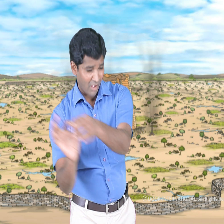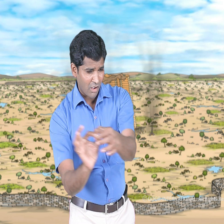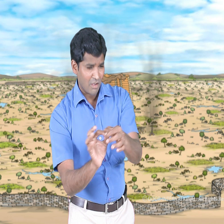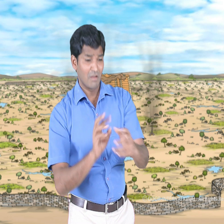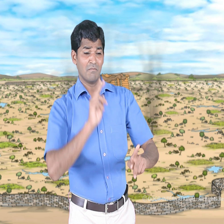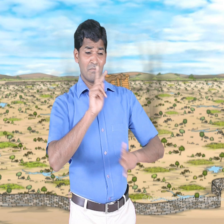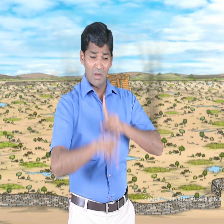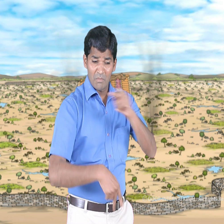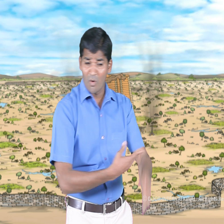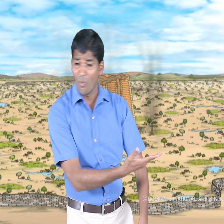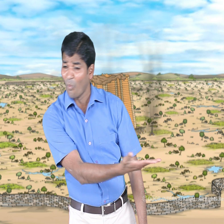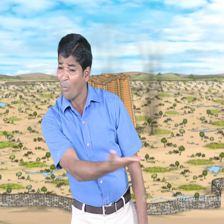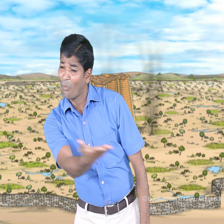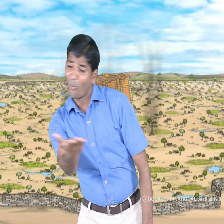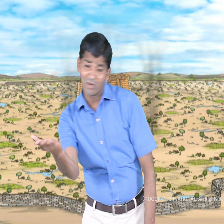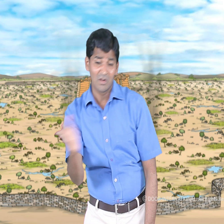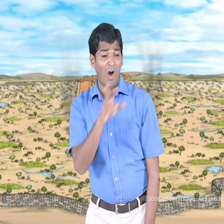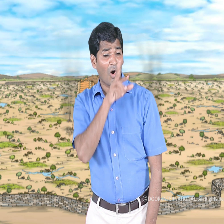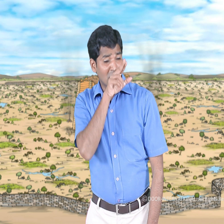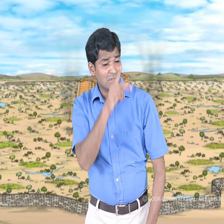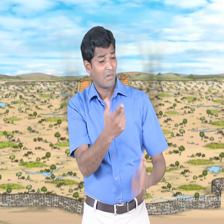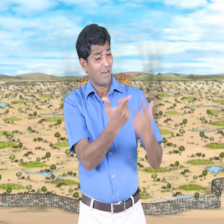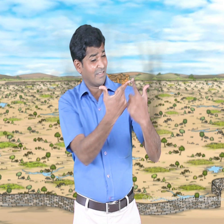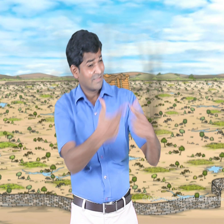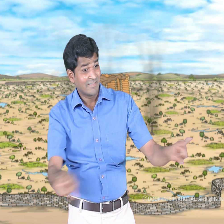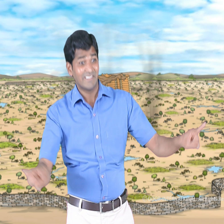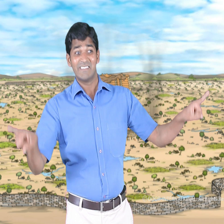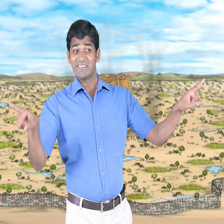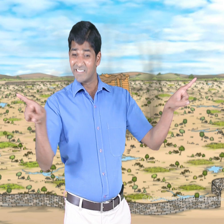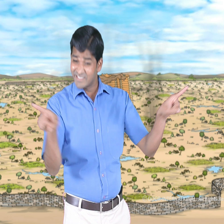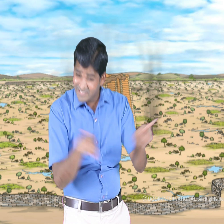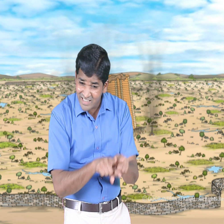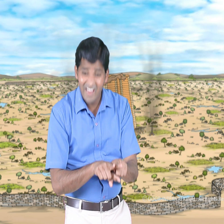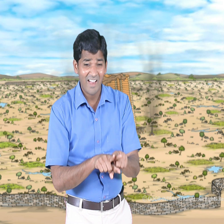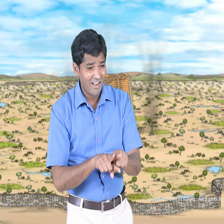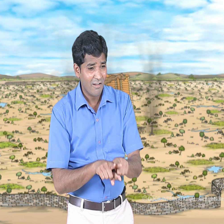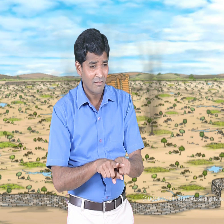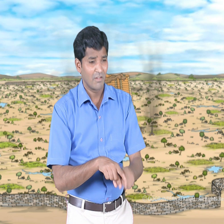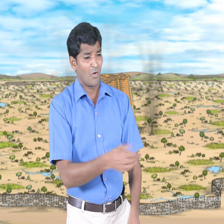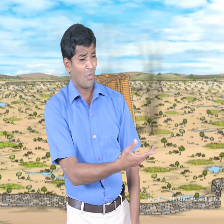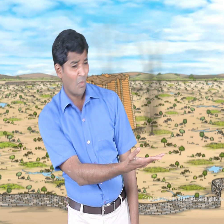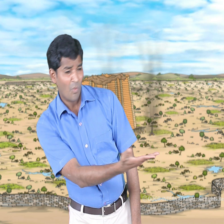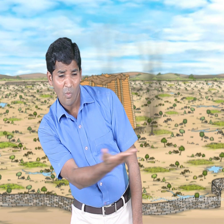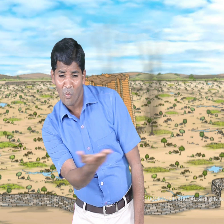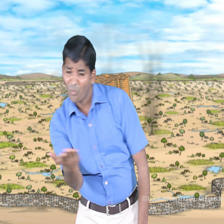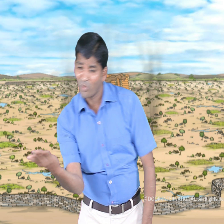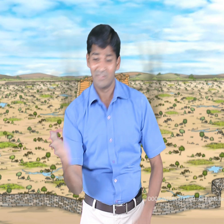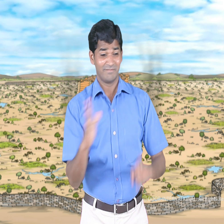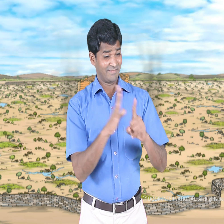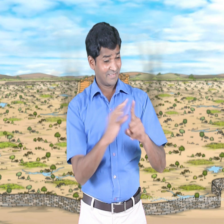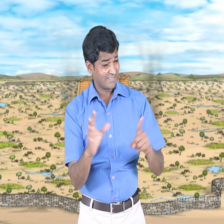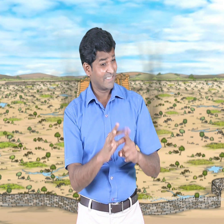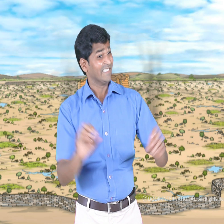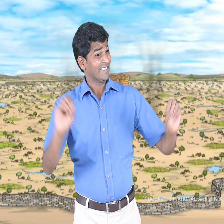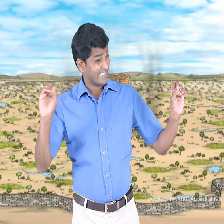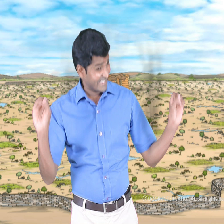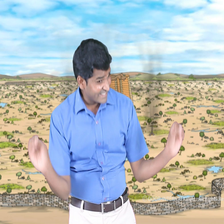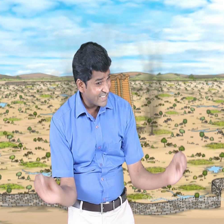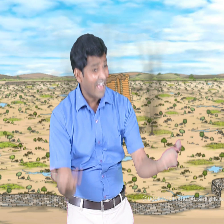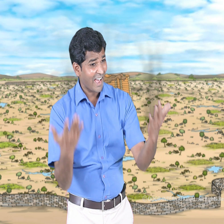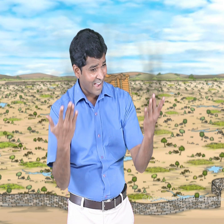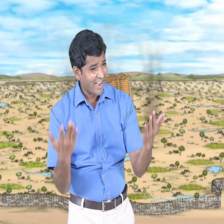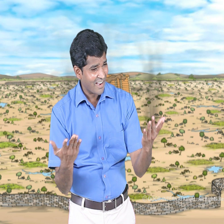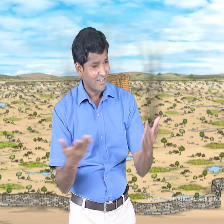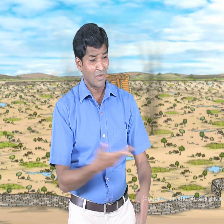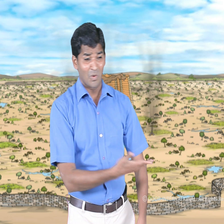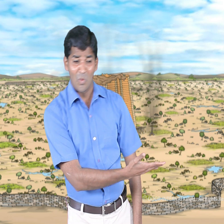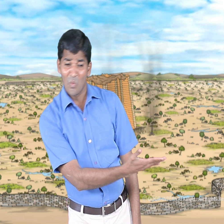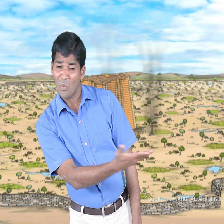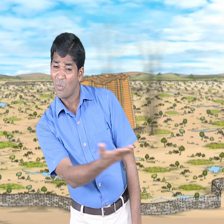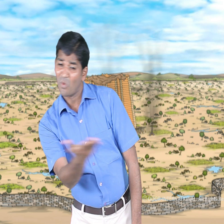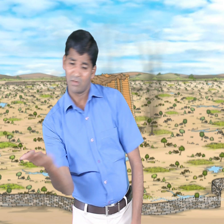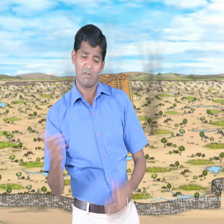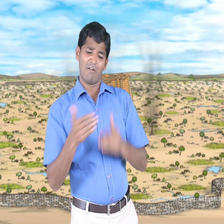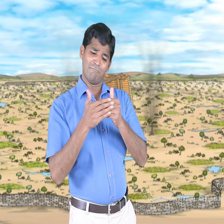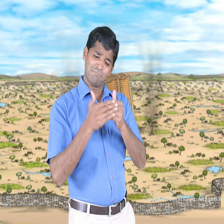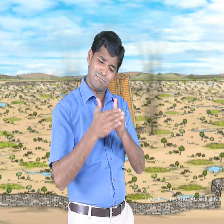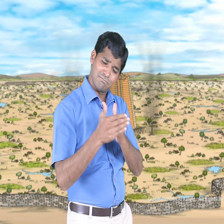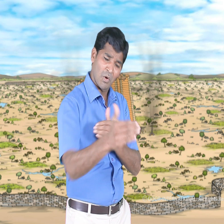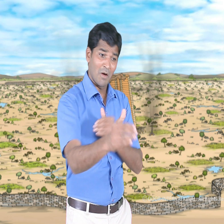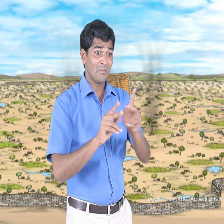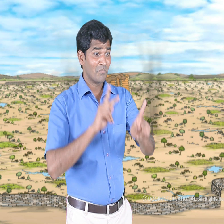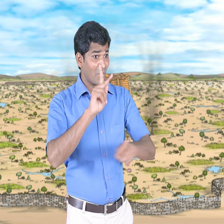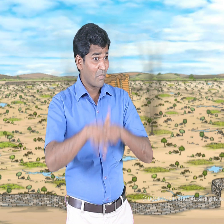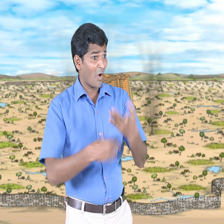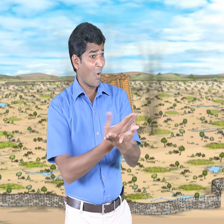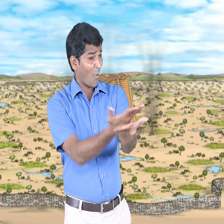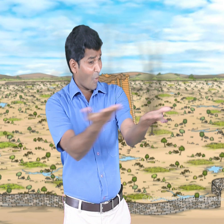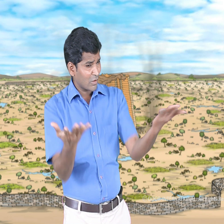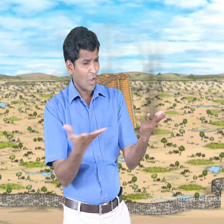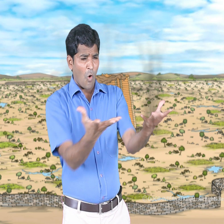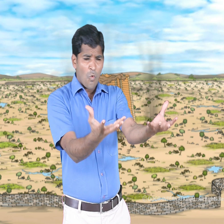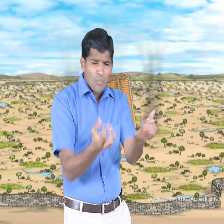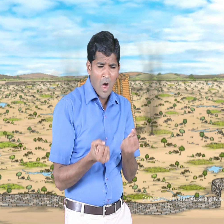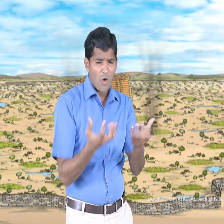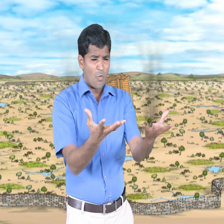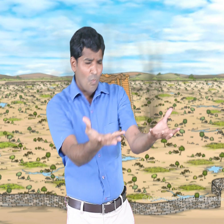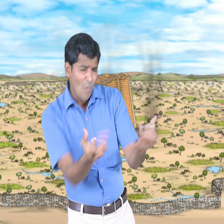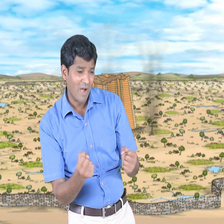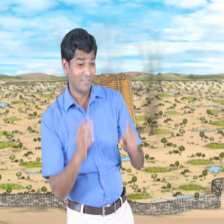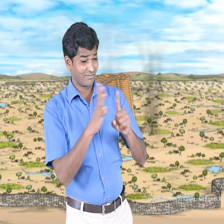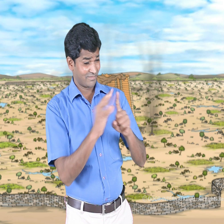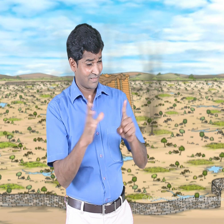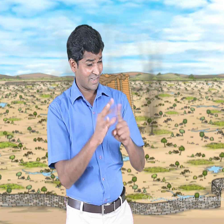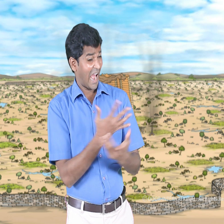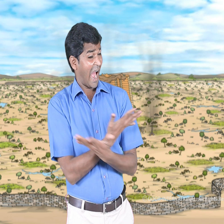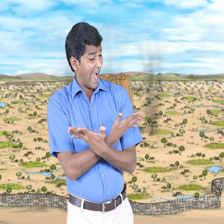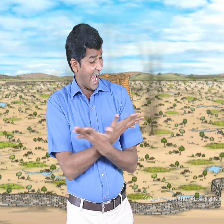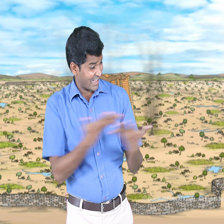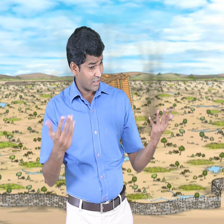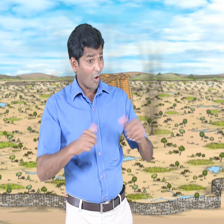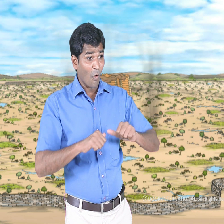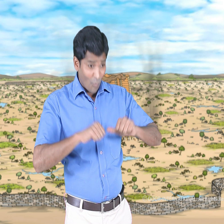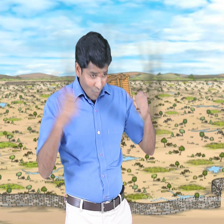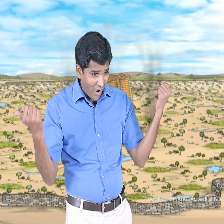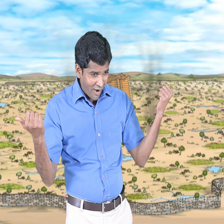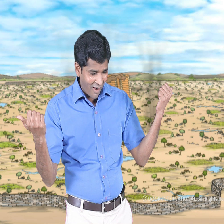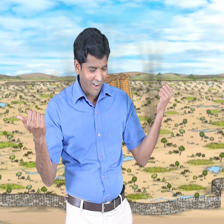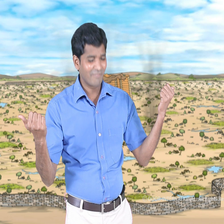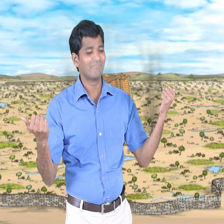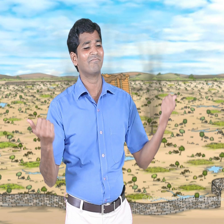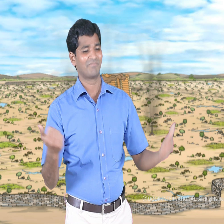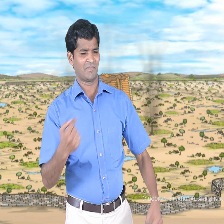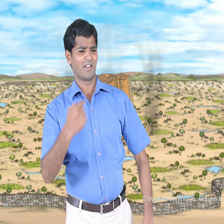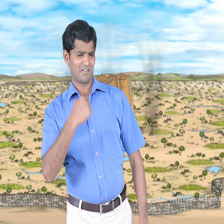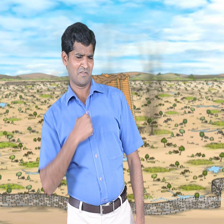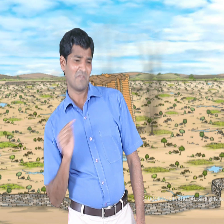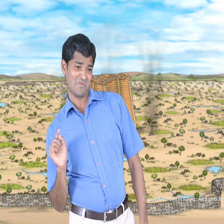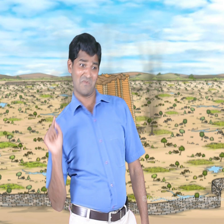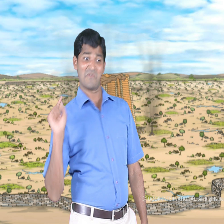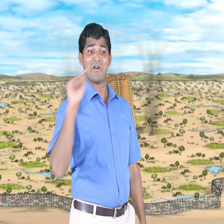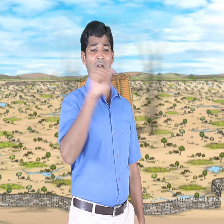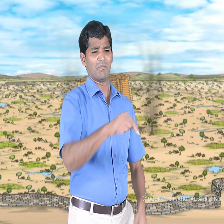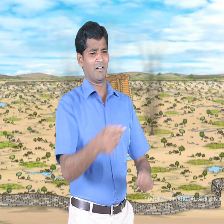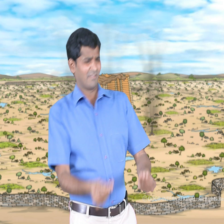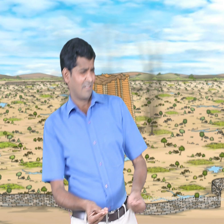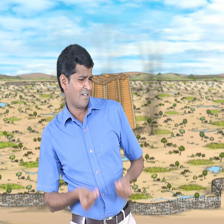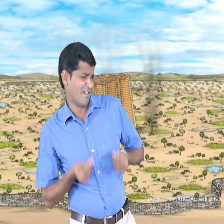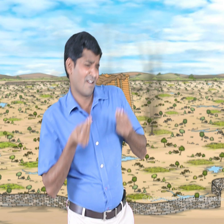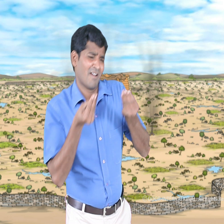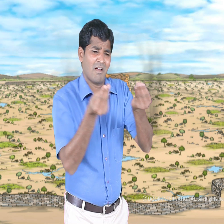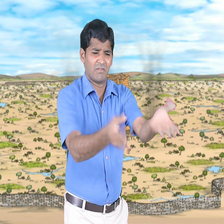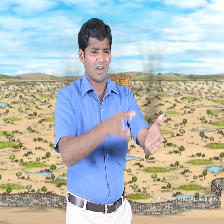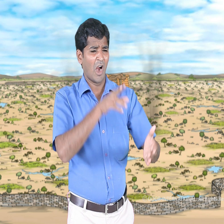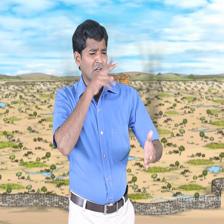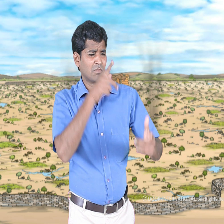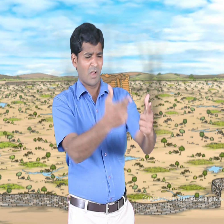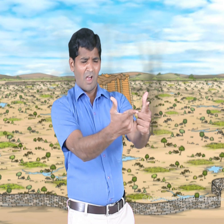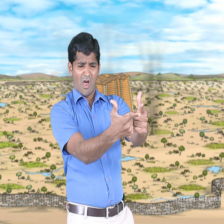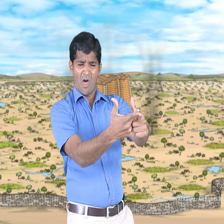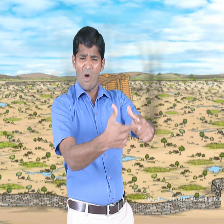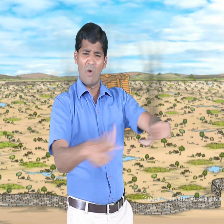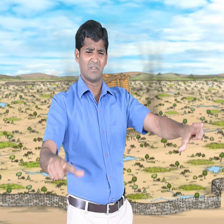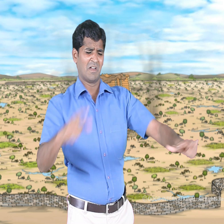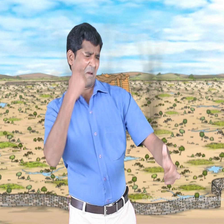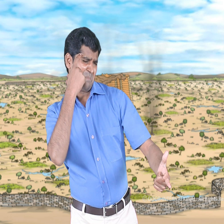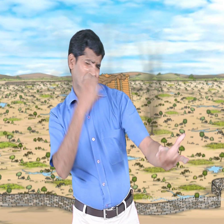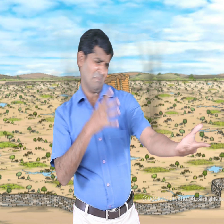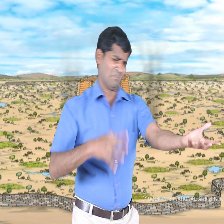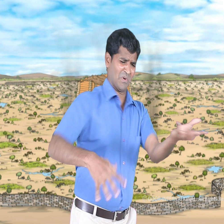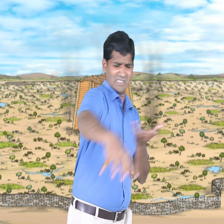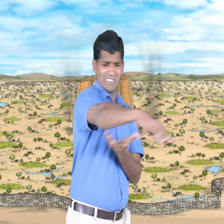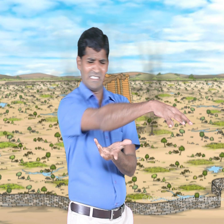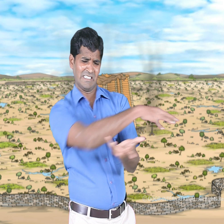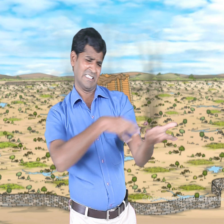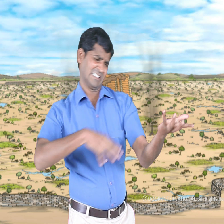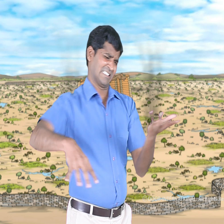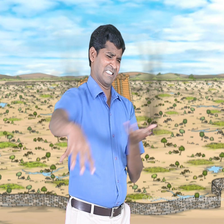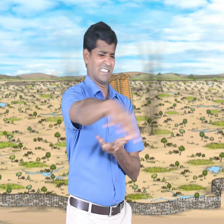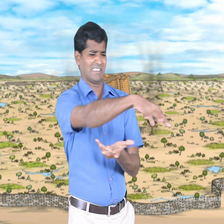And the LORD said, “If they have begun to do this as one people speaking the same language, then nothing they devise will be beyond them.